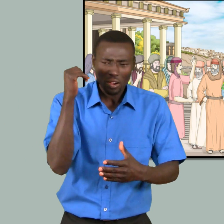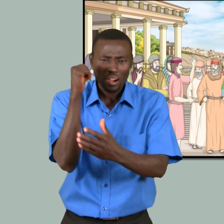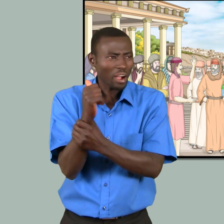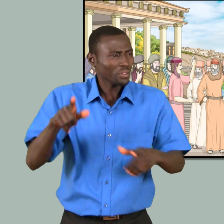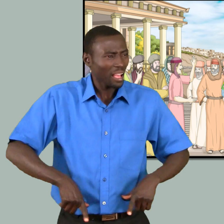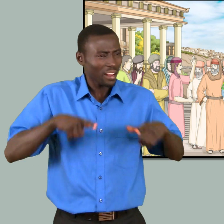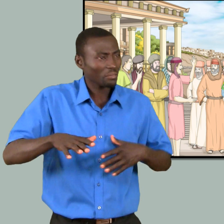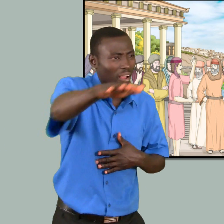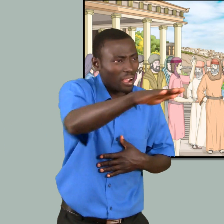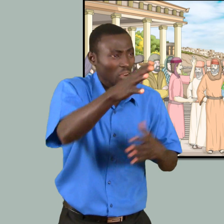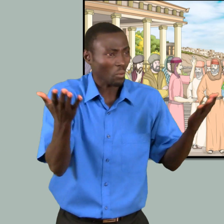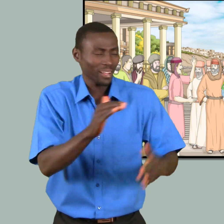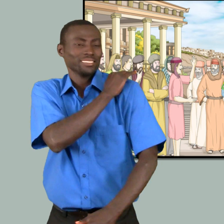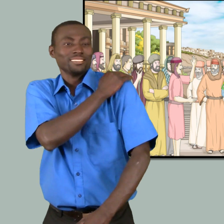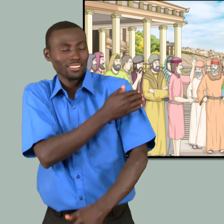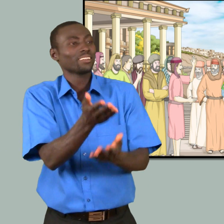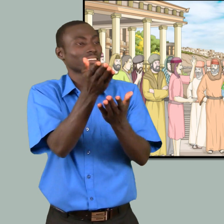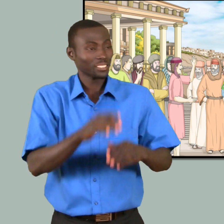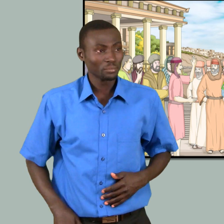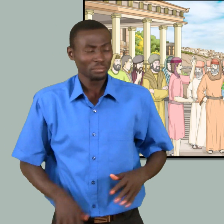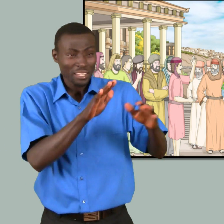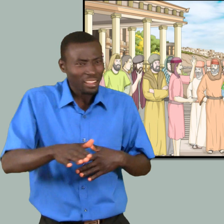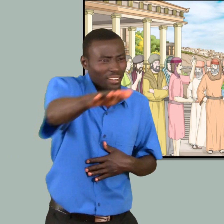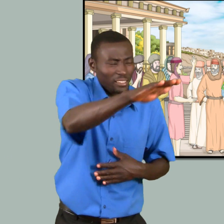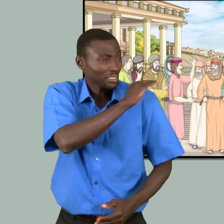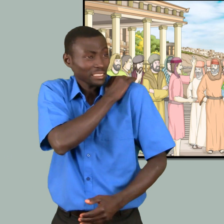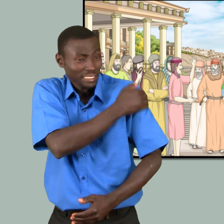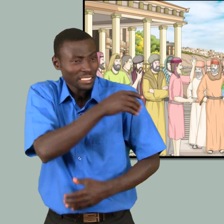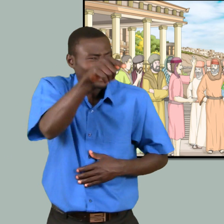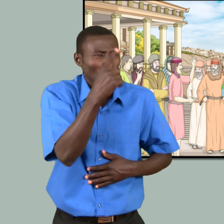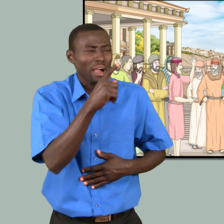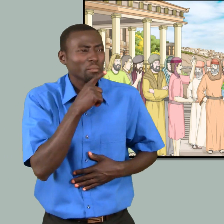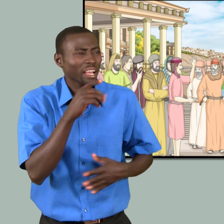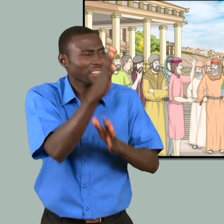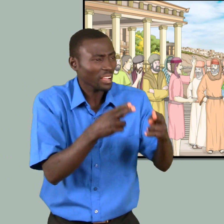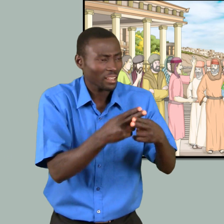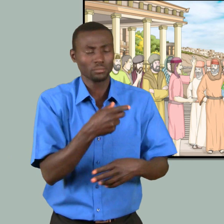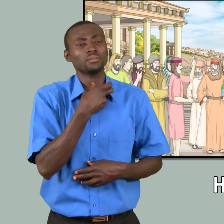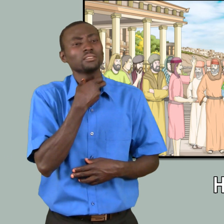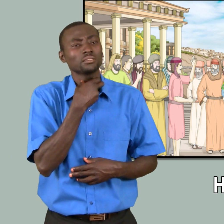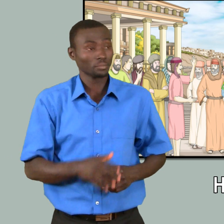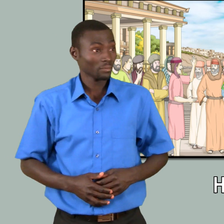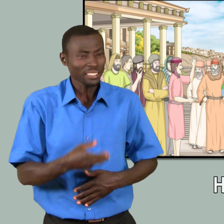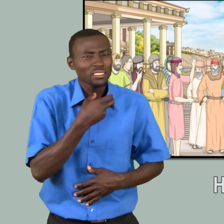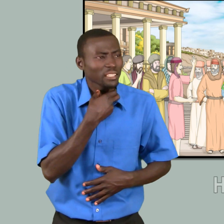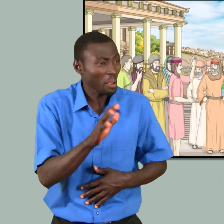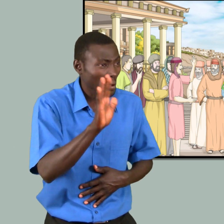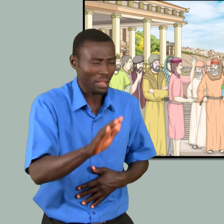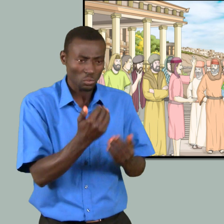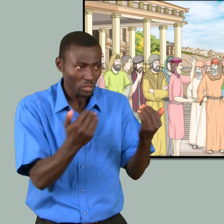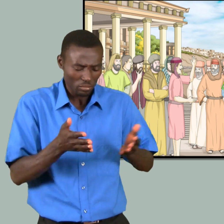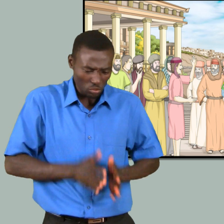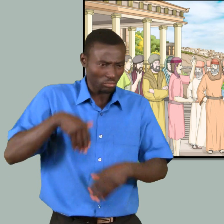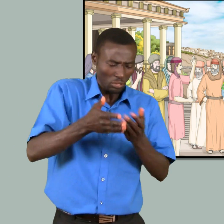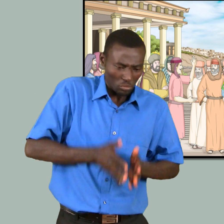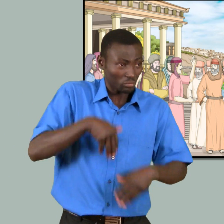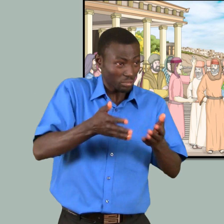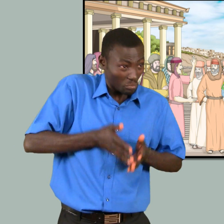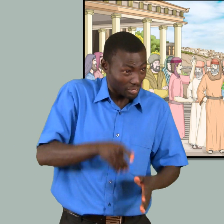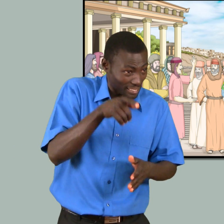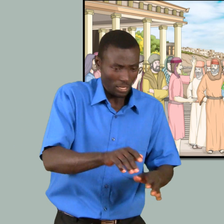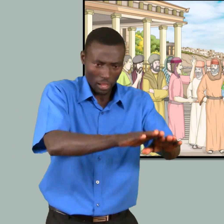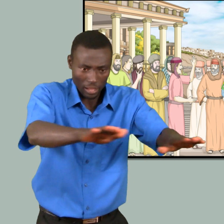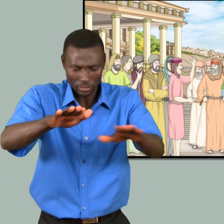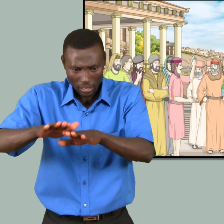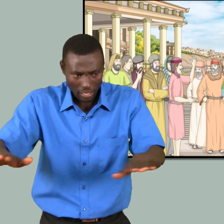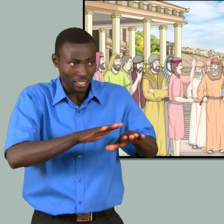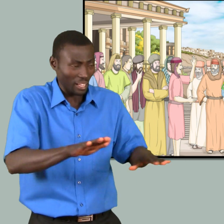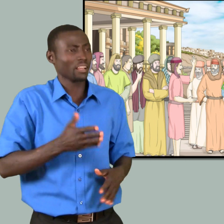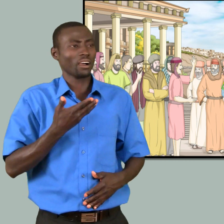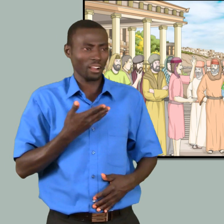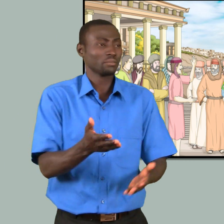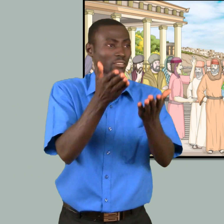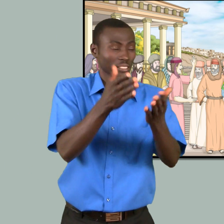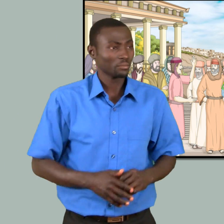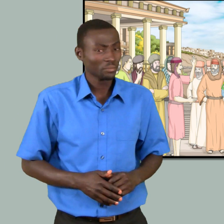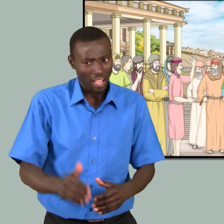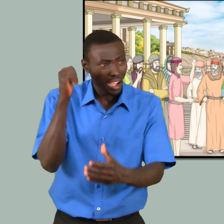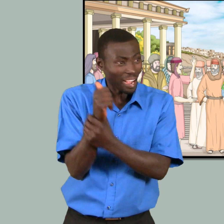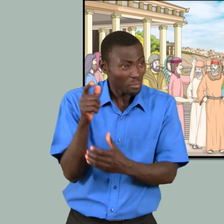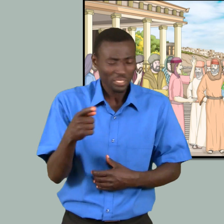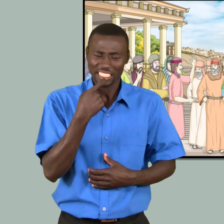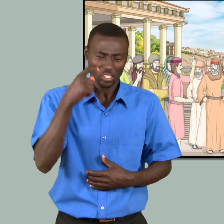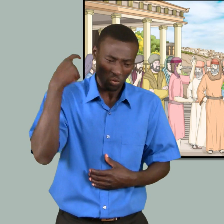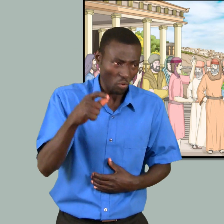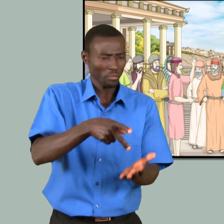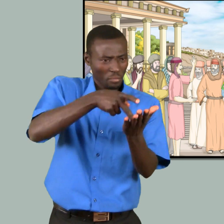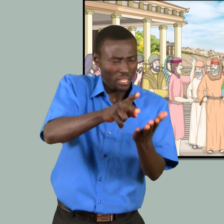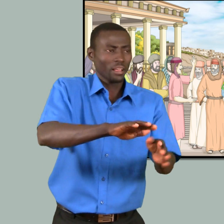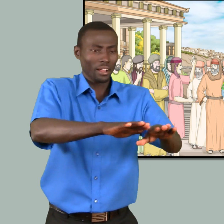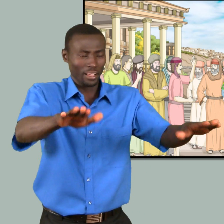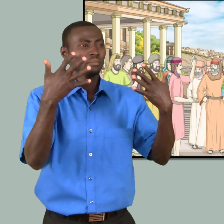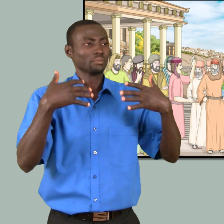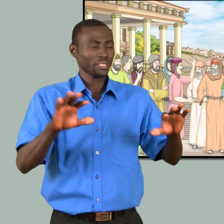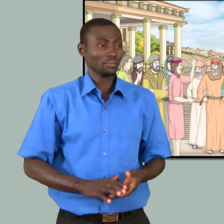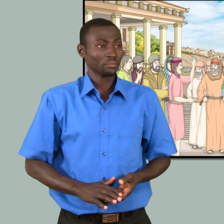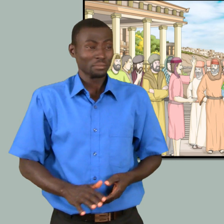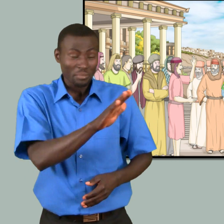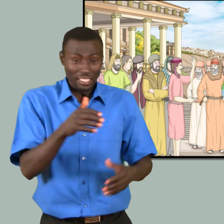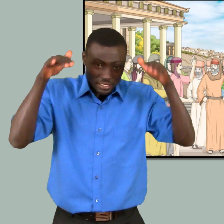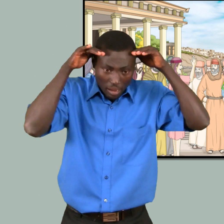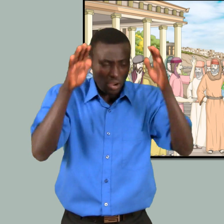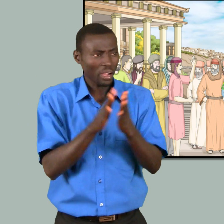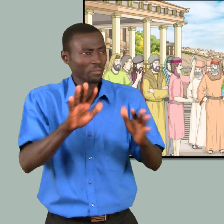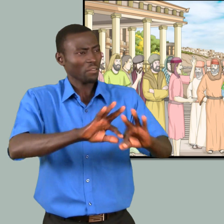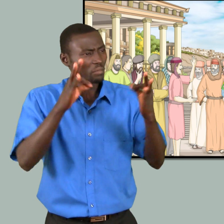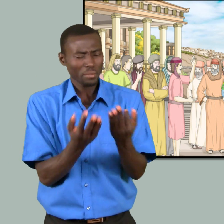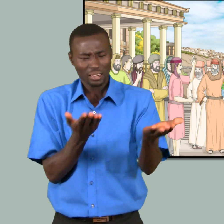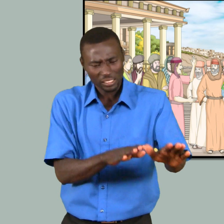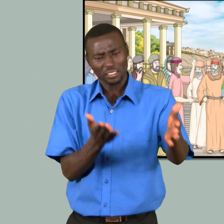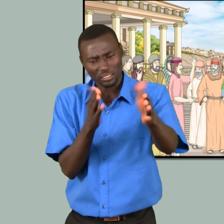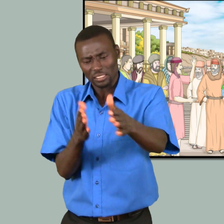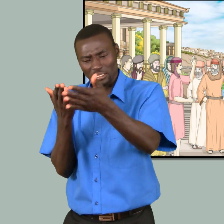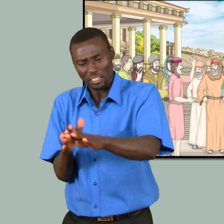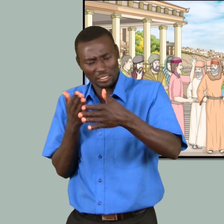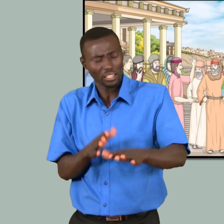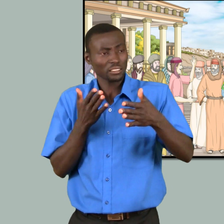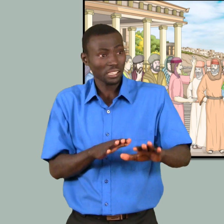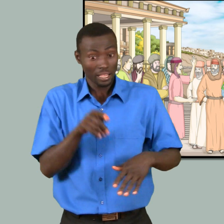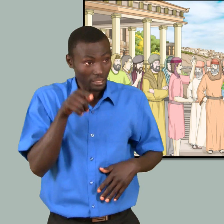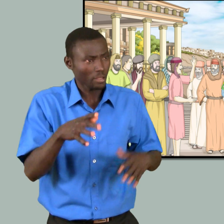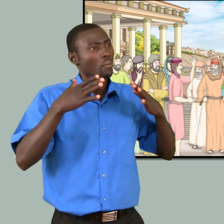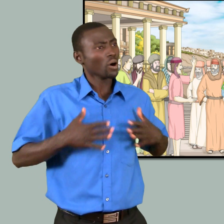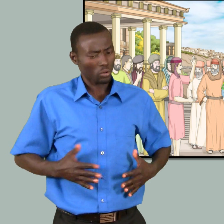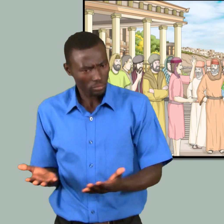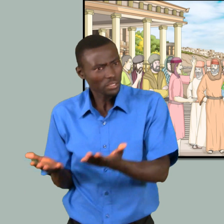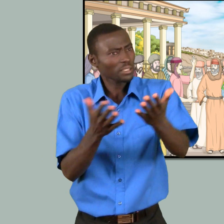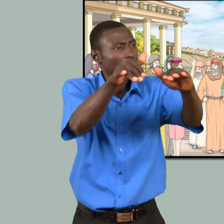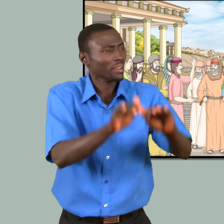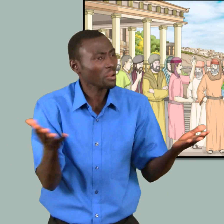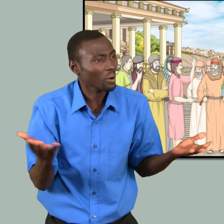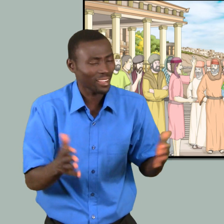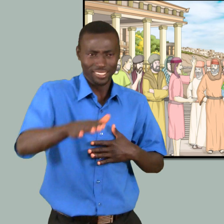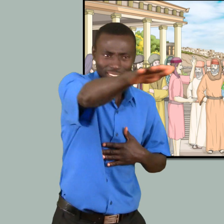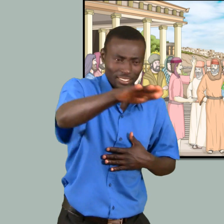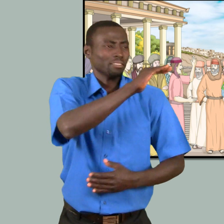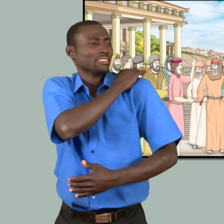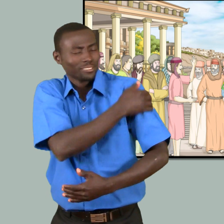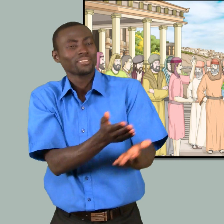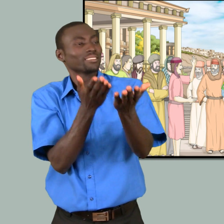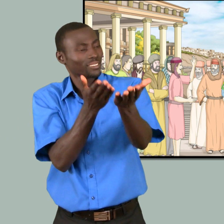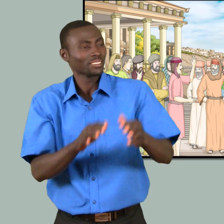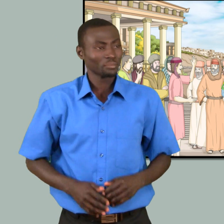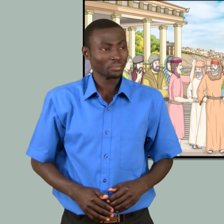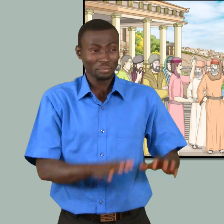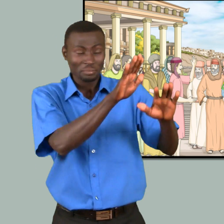Their bones were carried back to Shechem and placed in the tomb that Abraham had bought from the sons of Hamor at Shechem for a price he paid in silver.